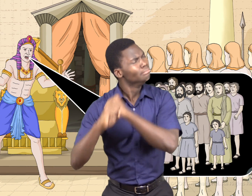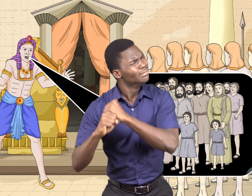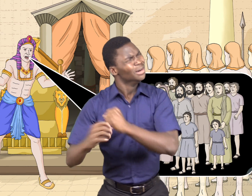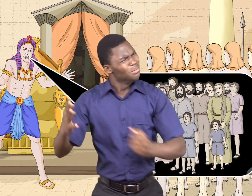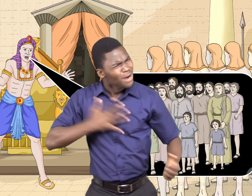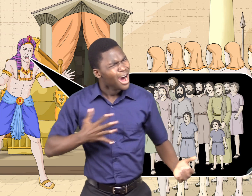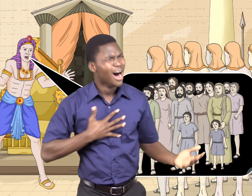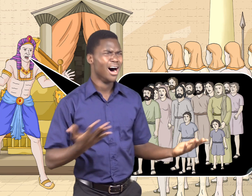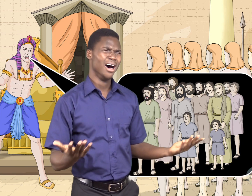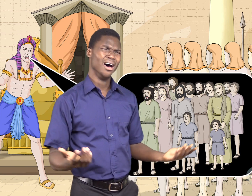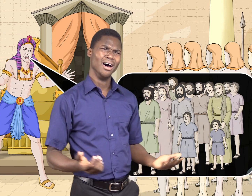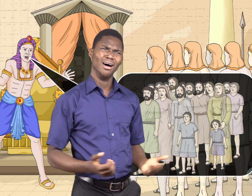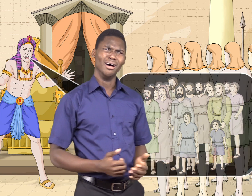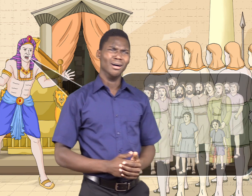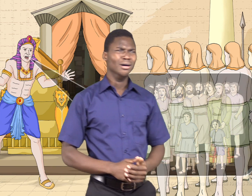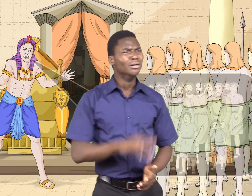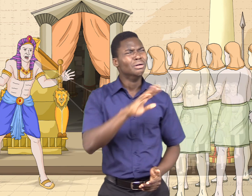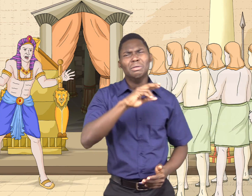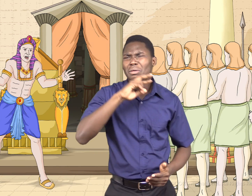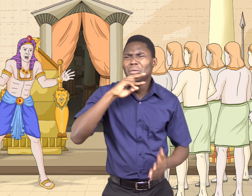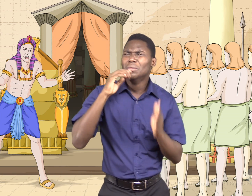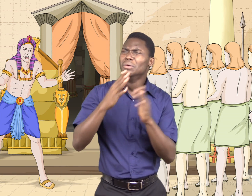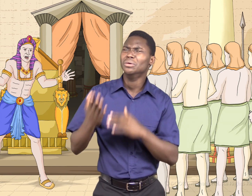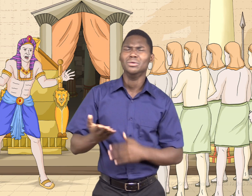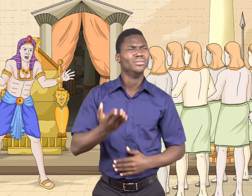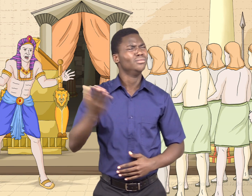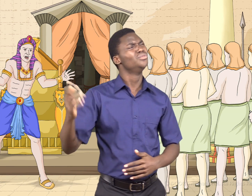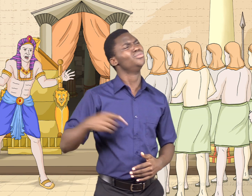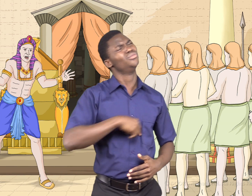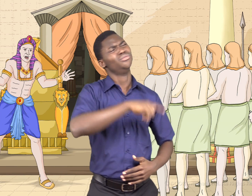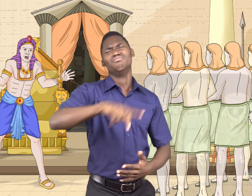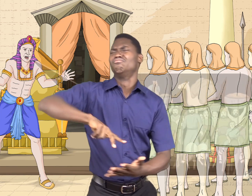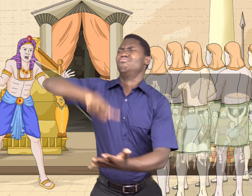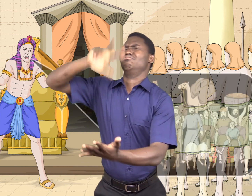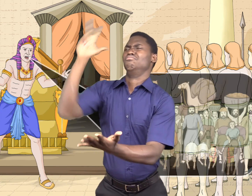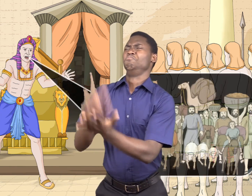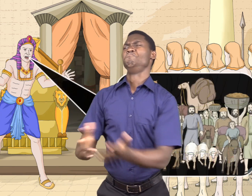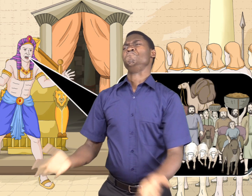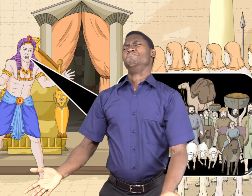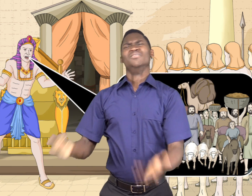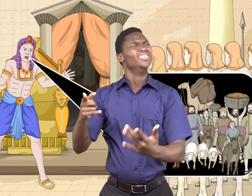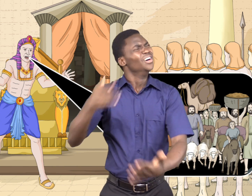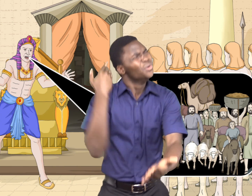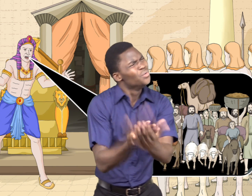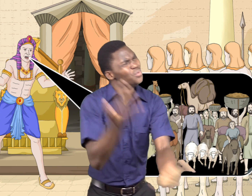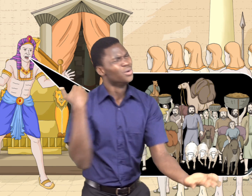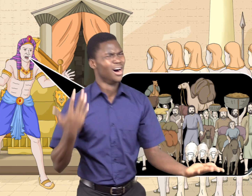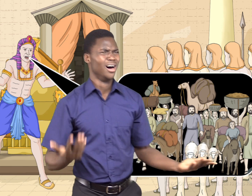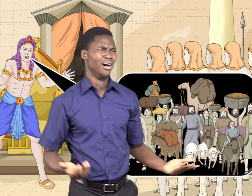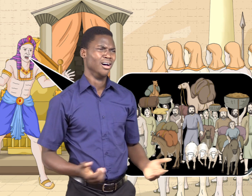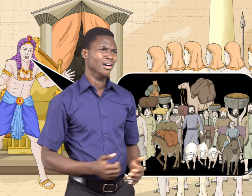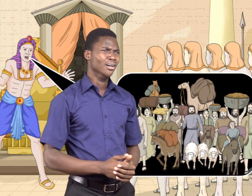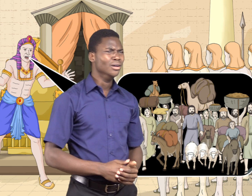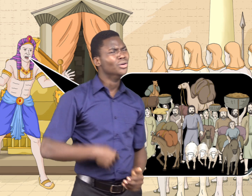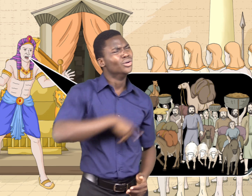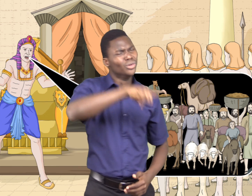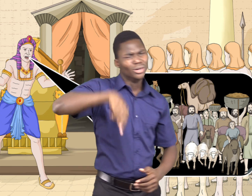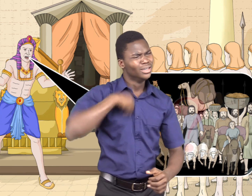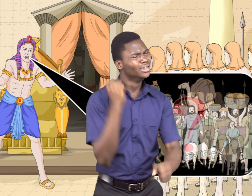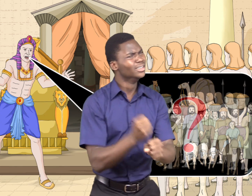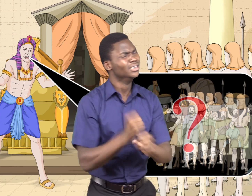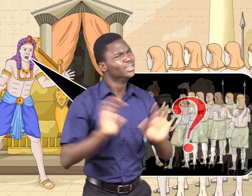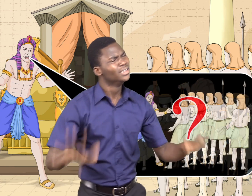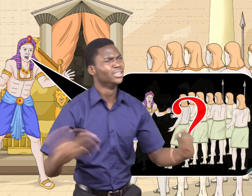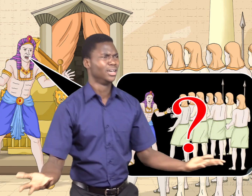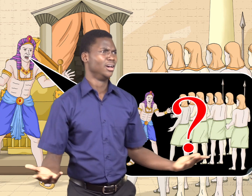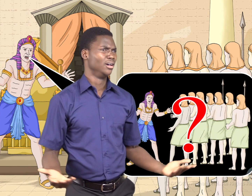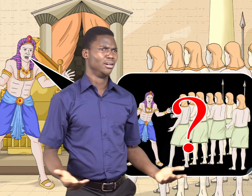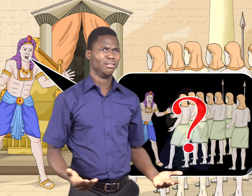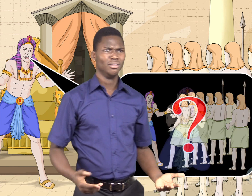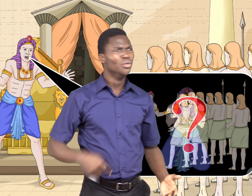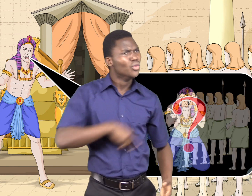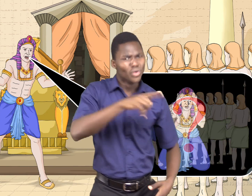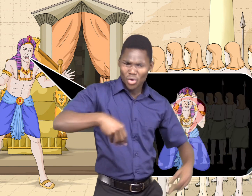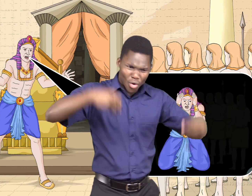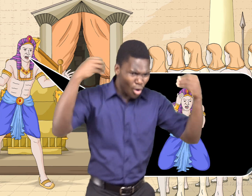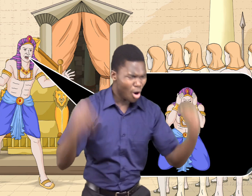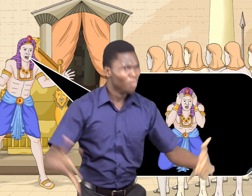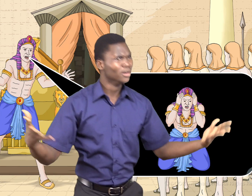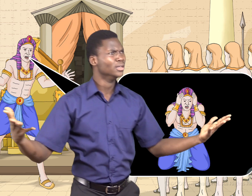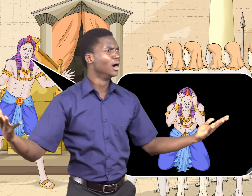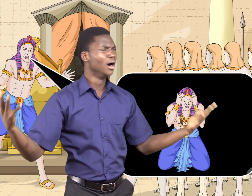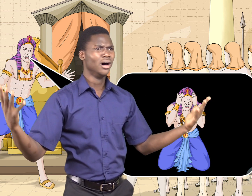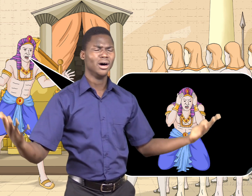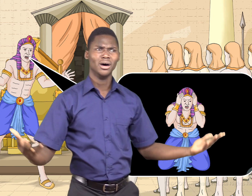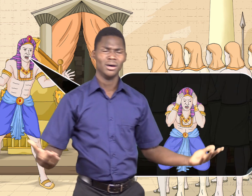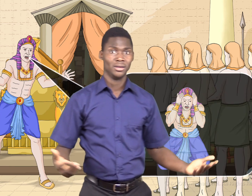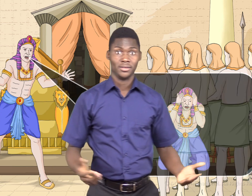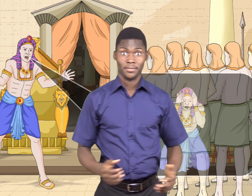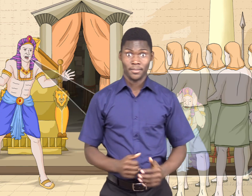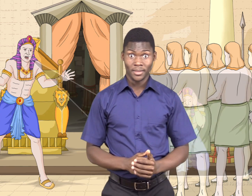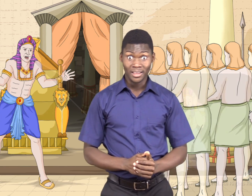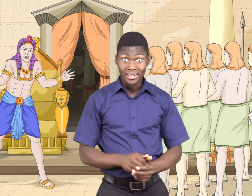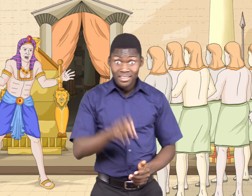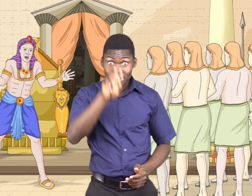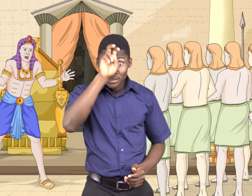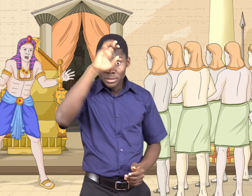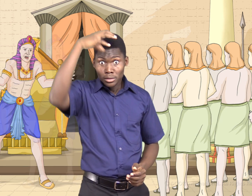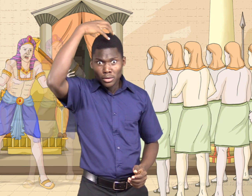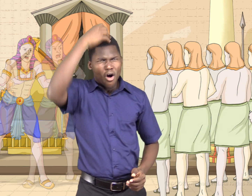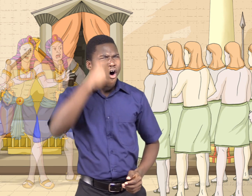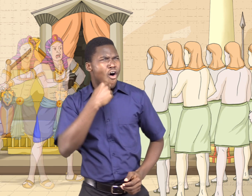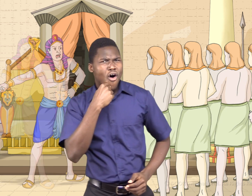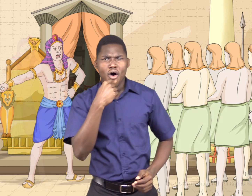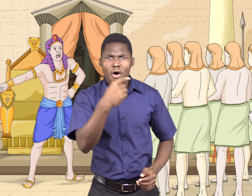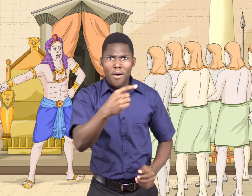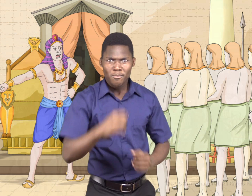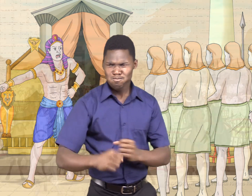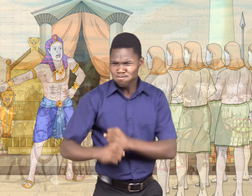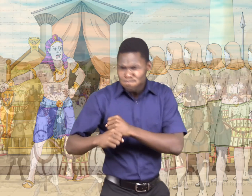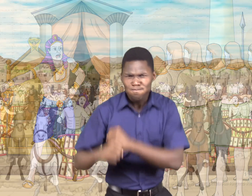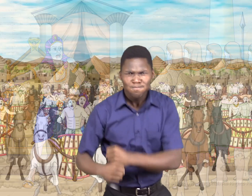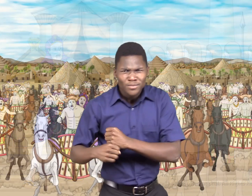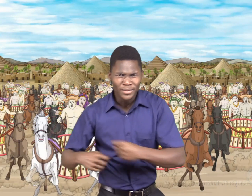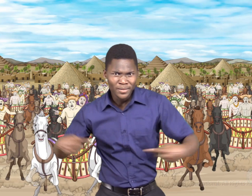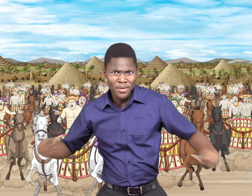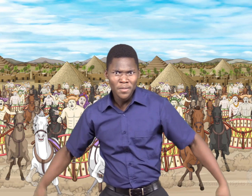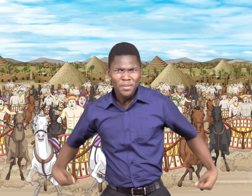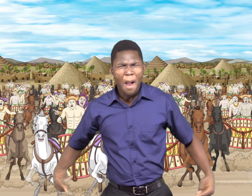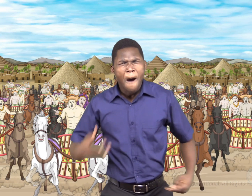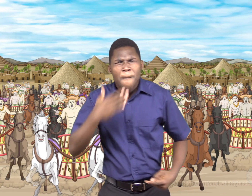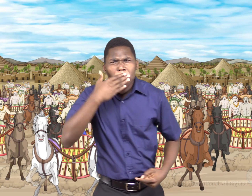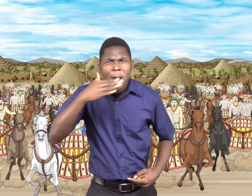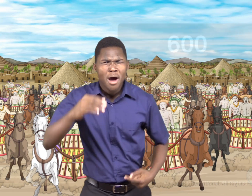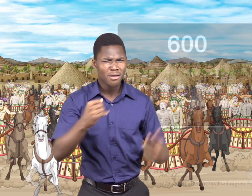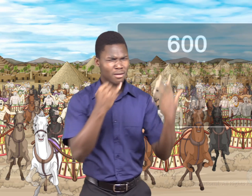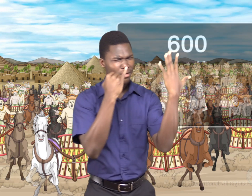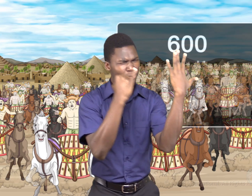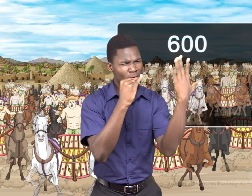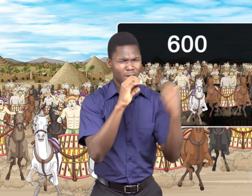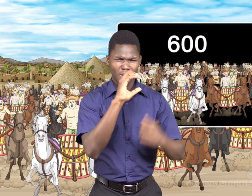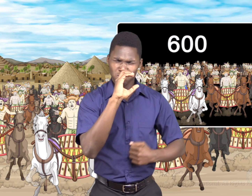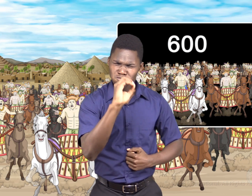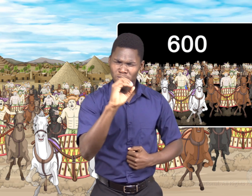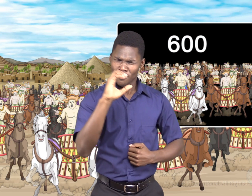We have released Israel from serving us.” So Pharaoh prepared his chariot and took his army with him.